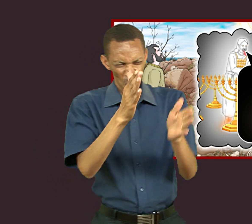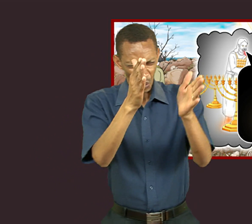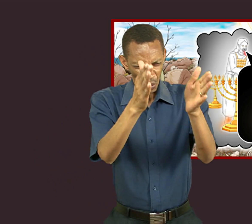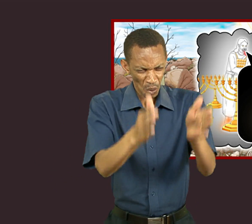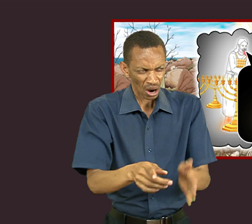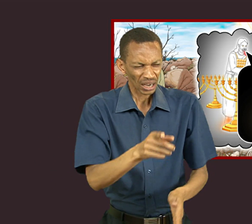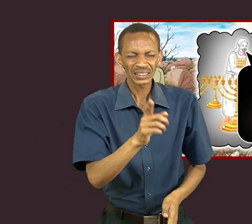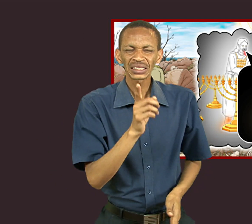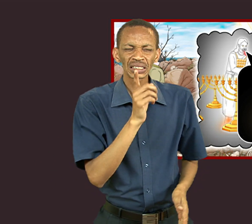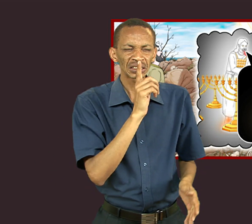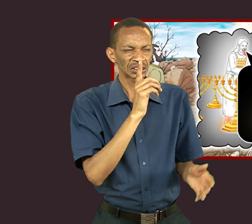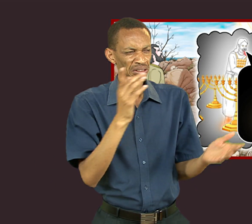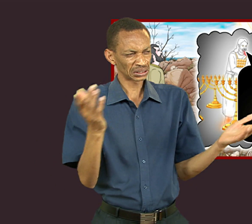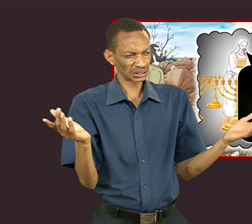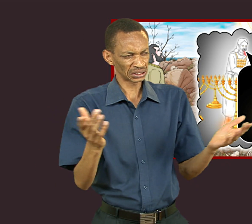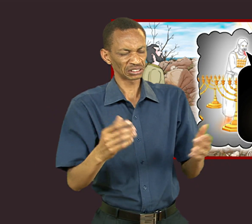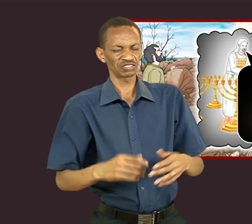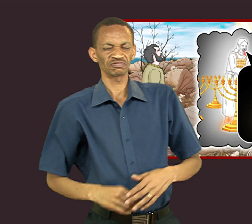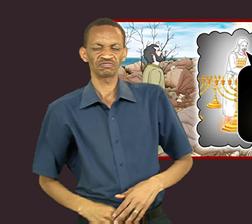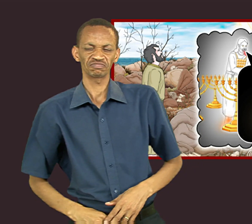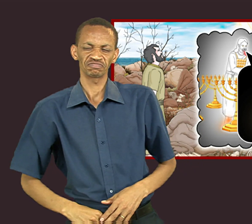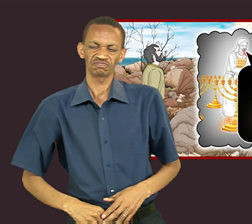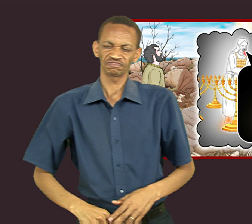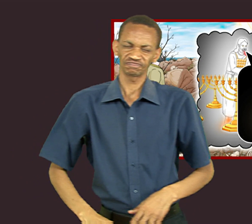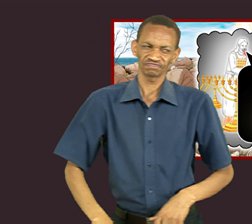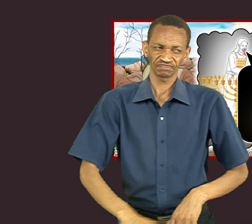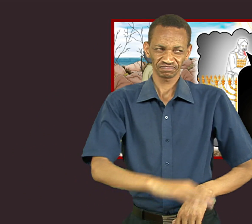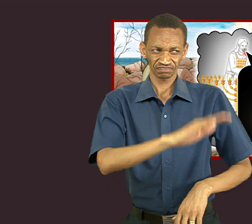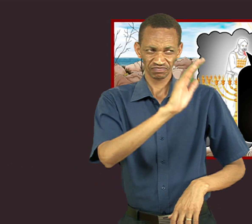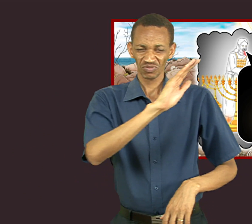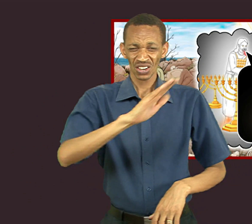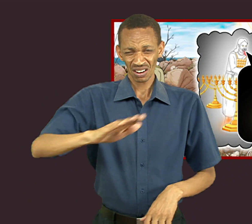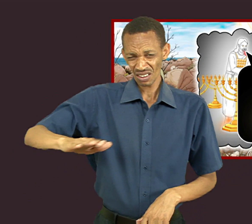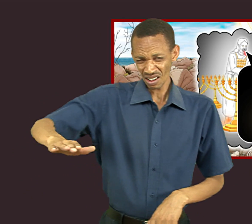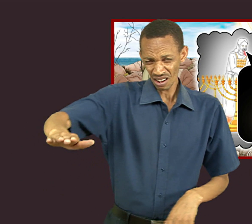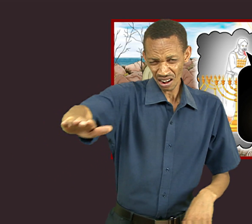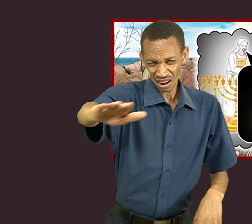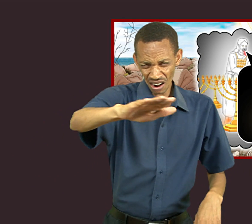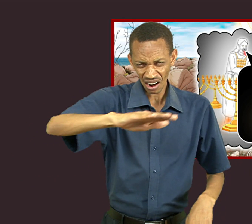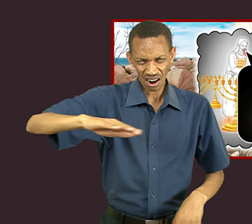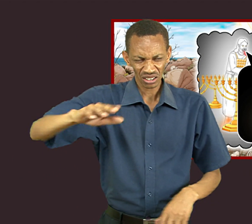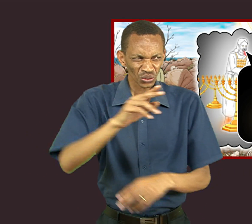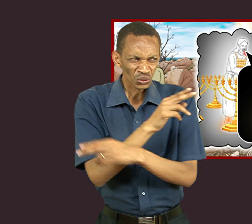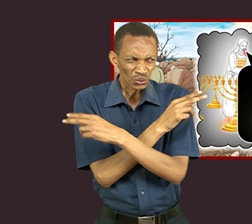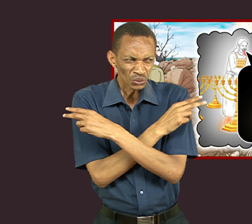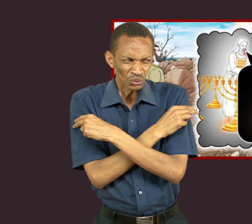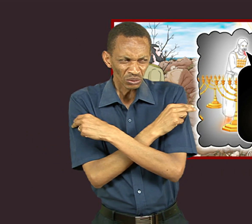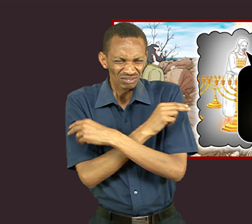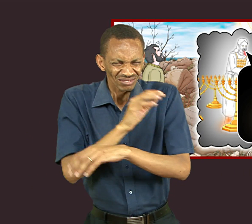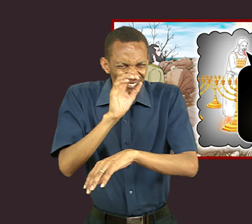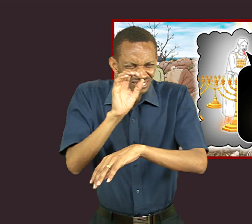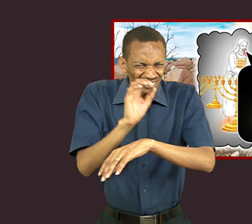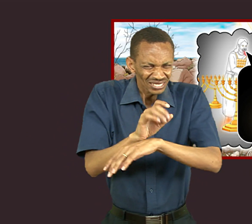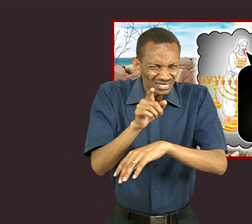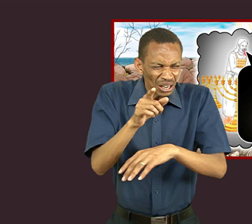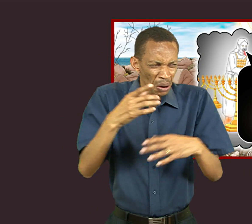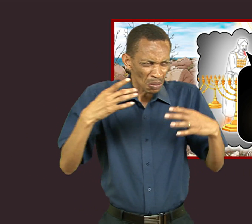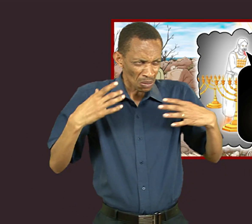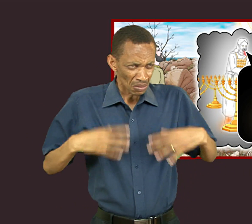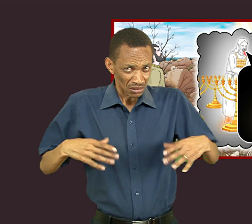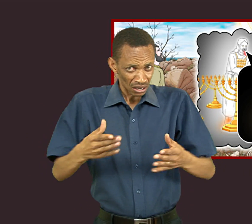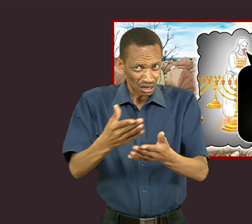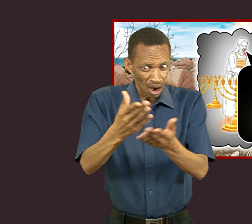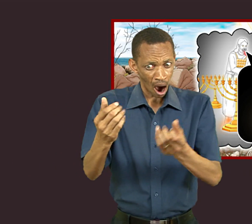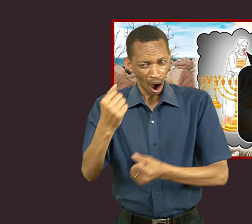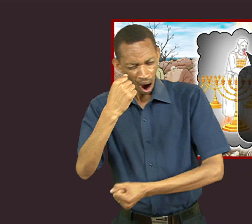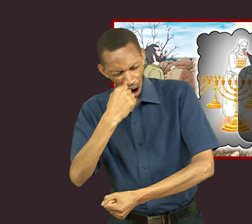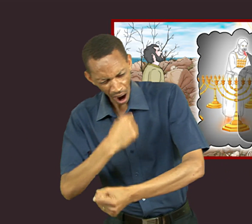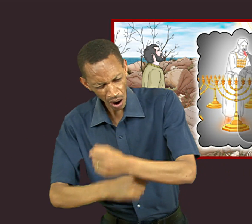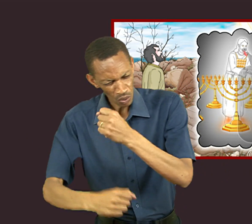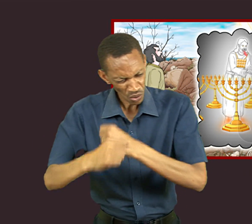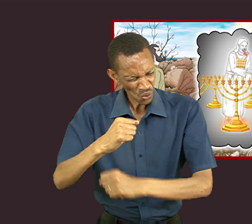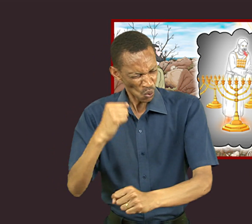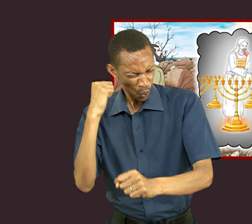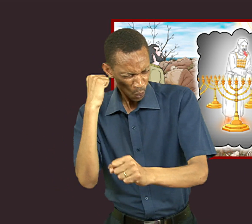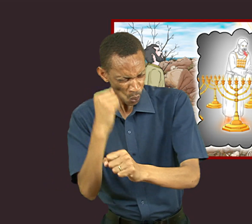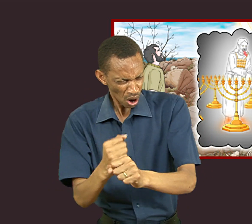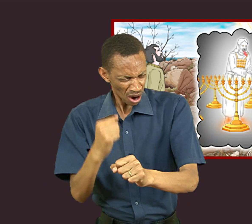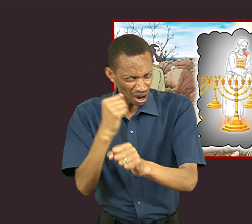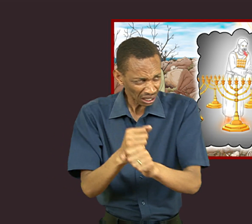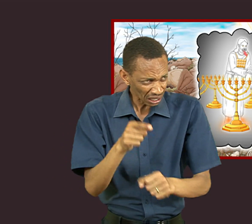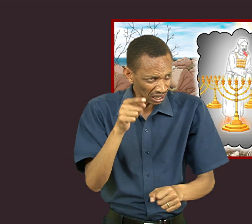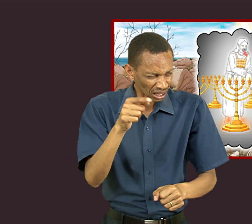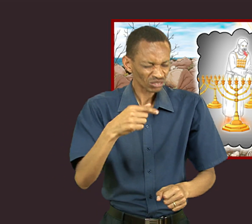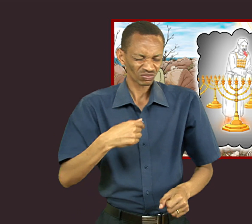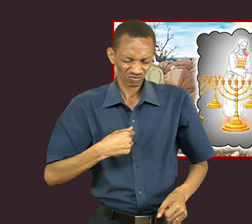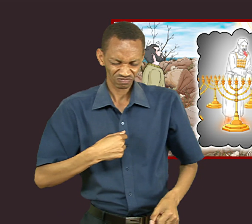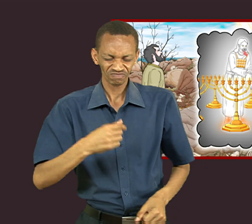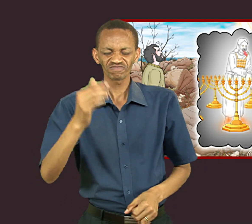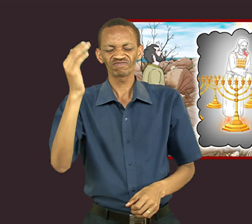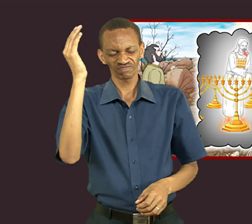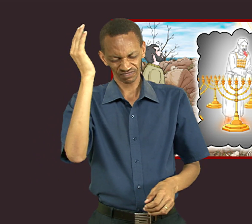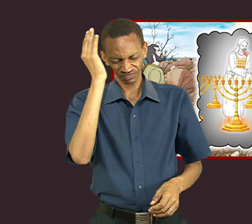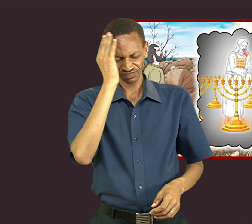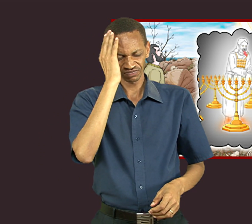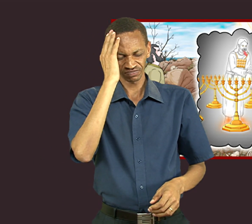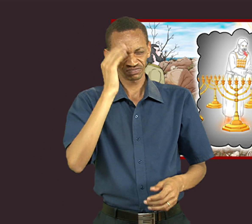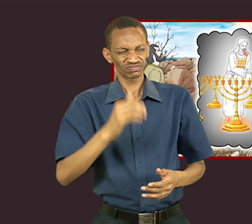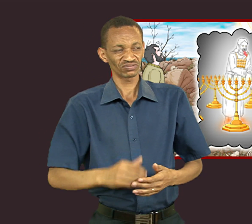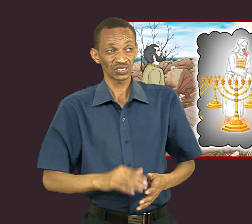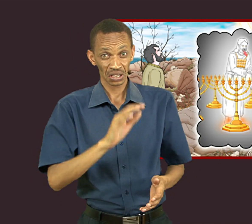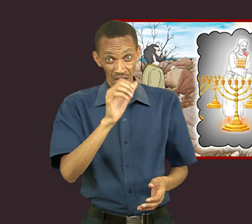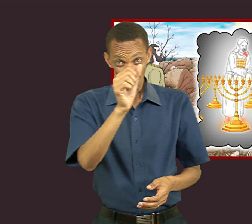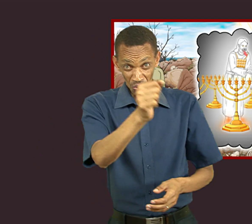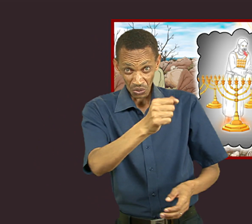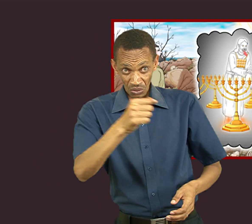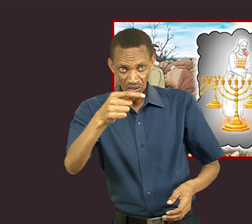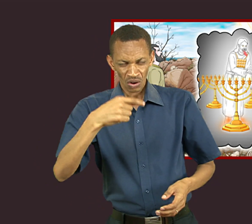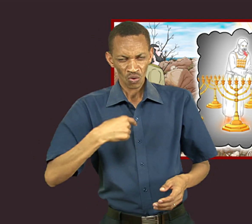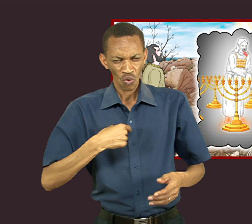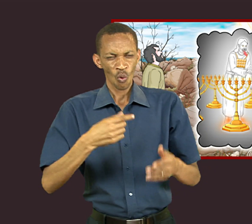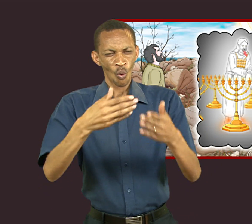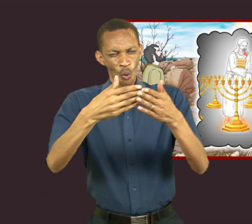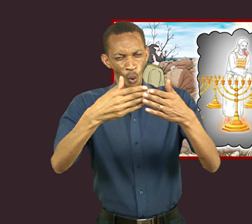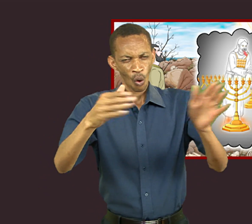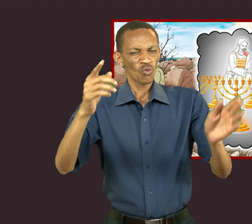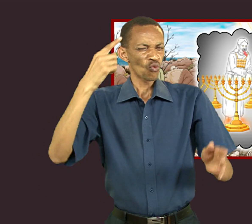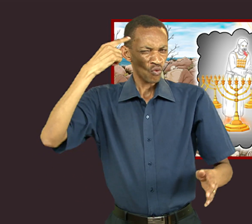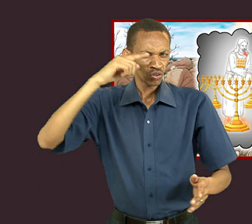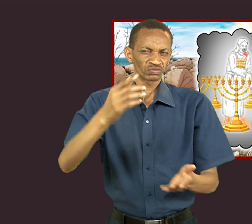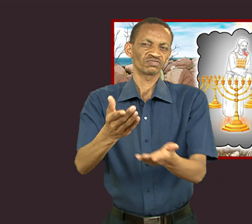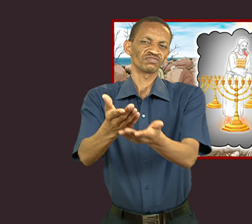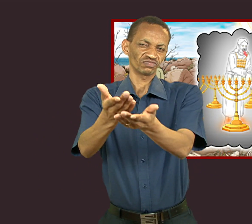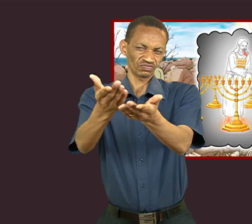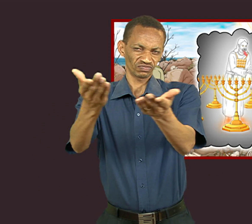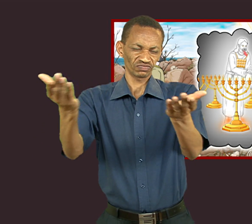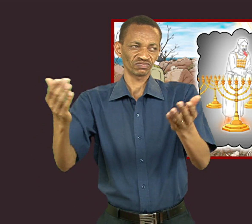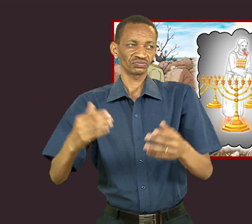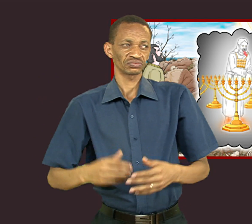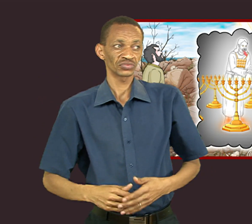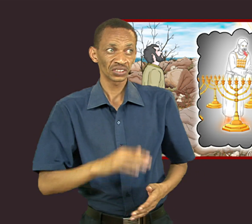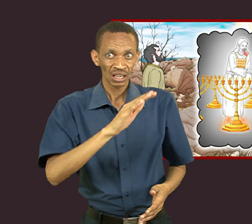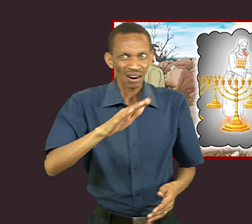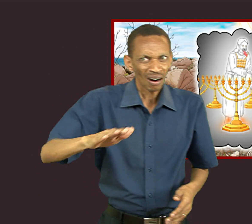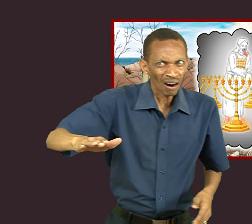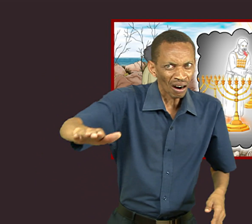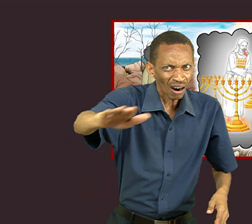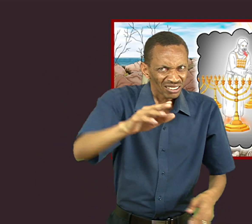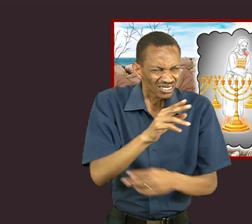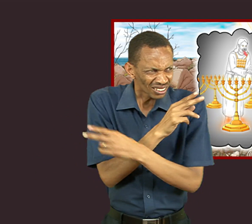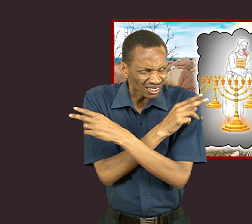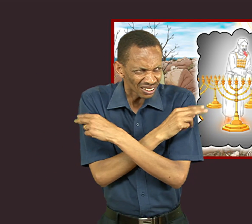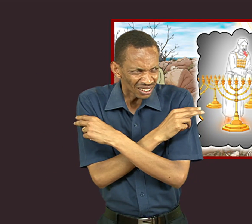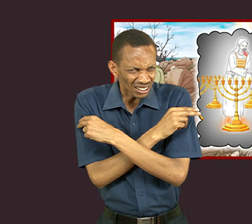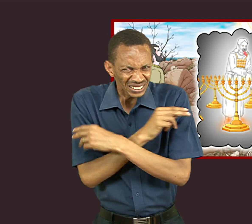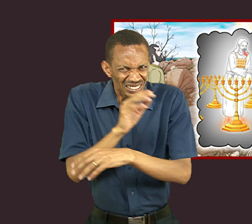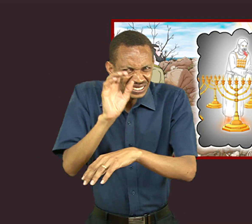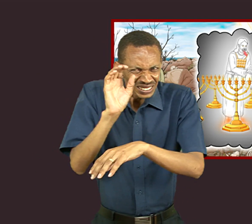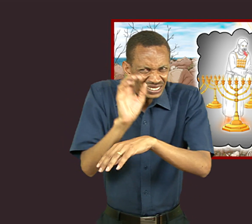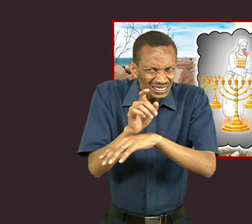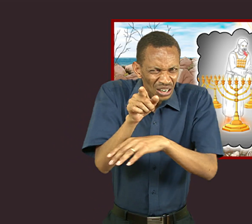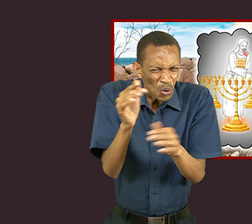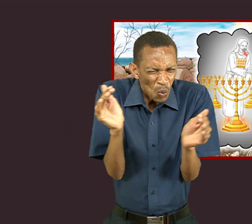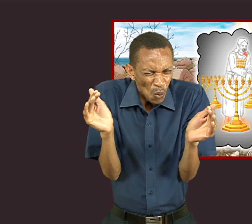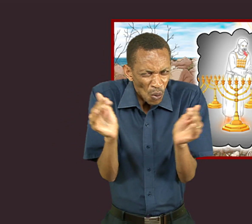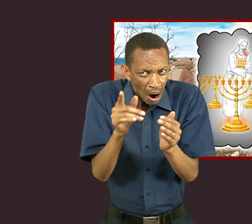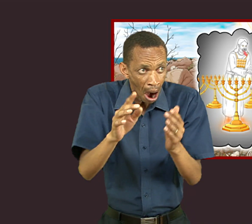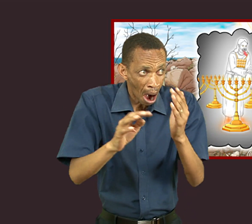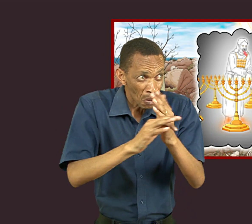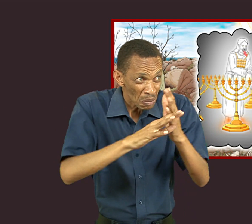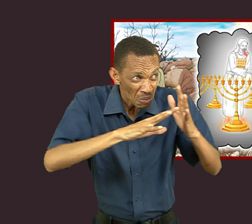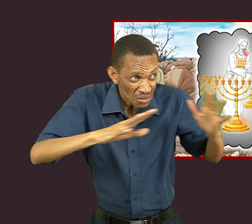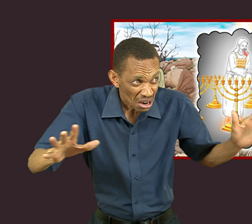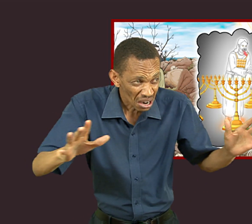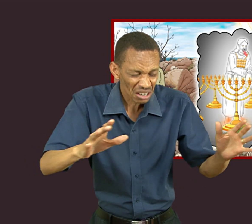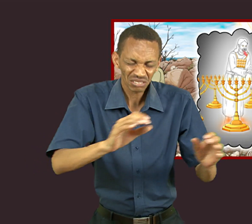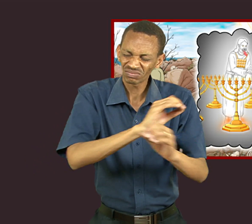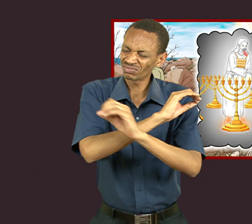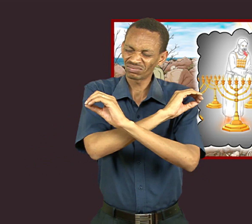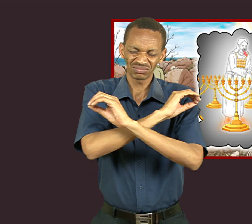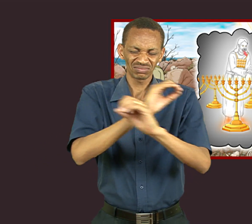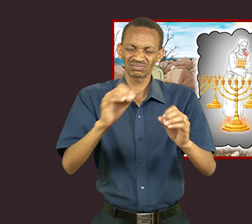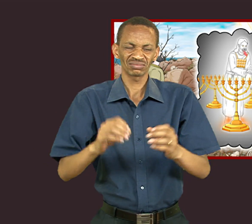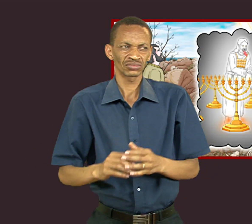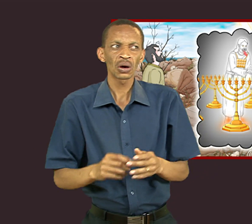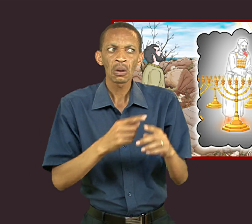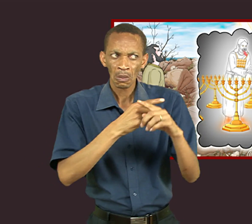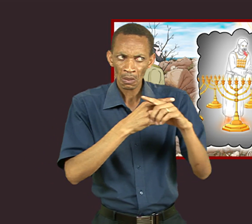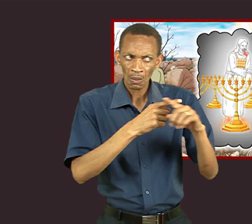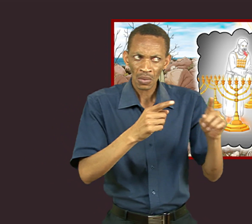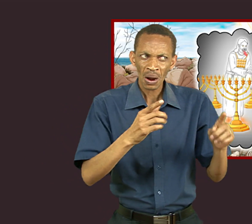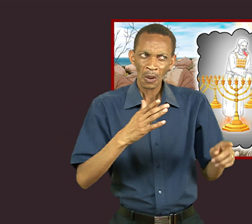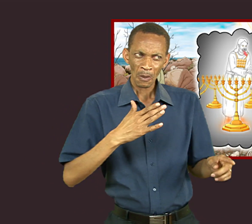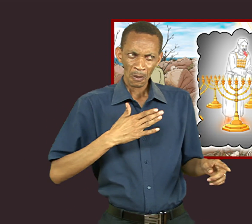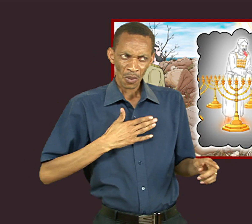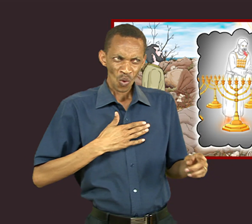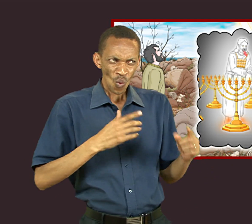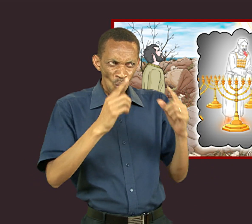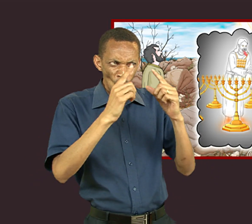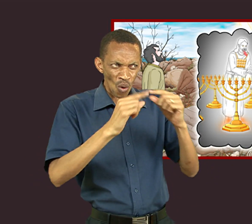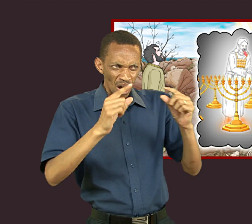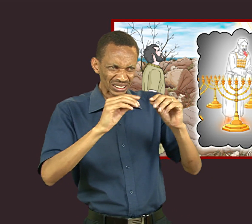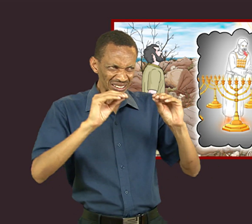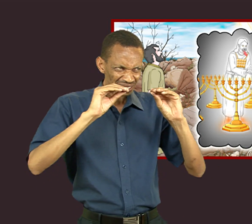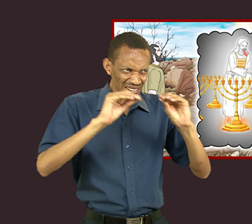See, I have placed before you an open door, which no one can shut.